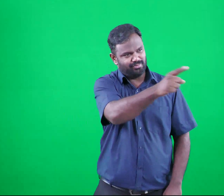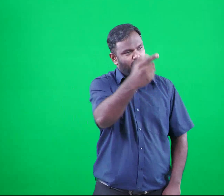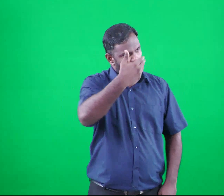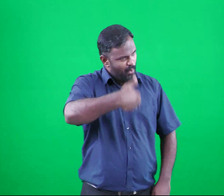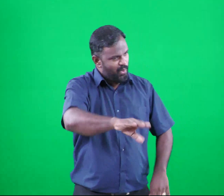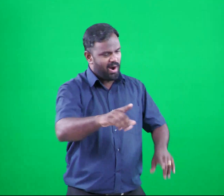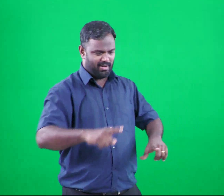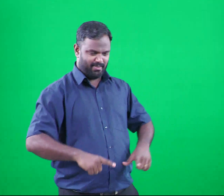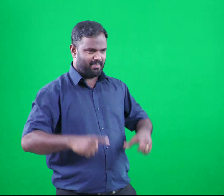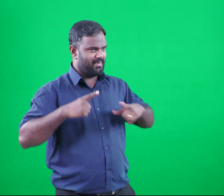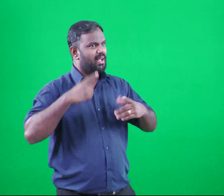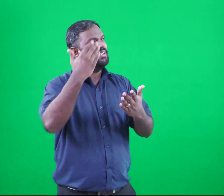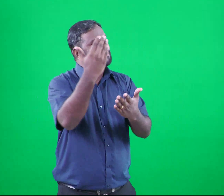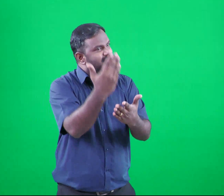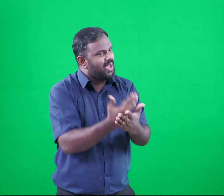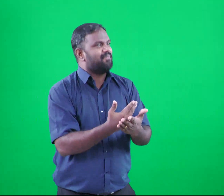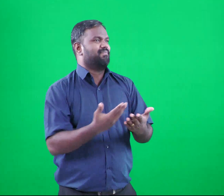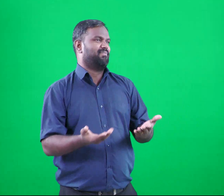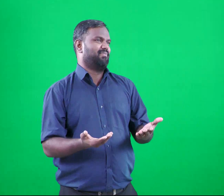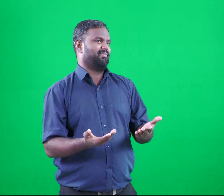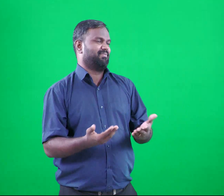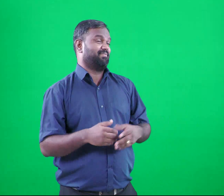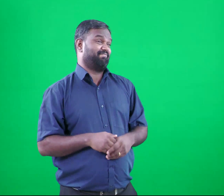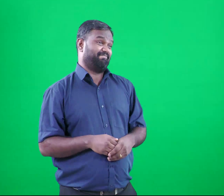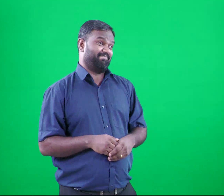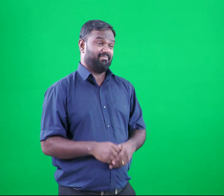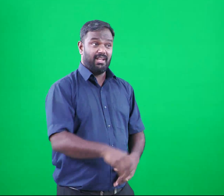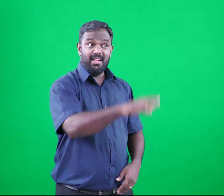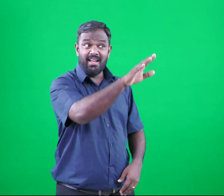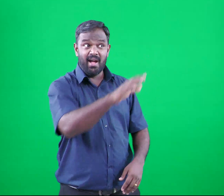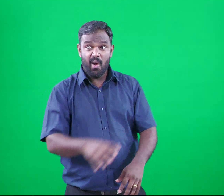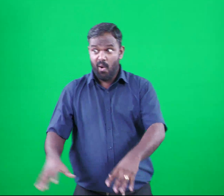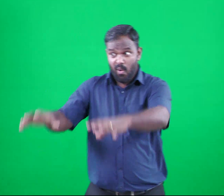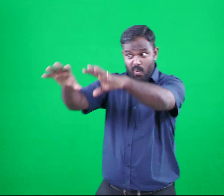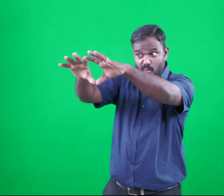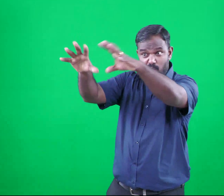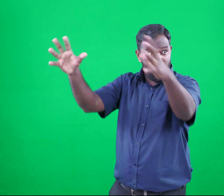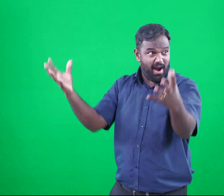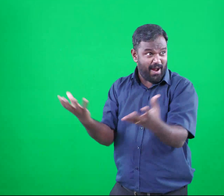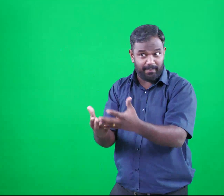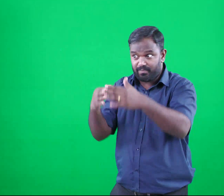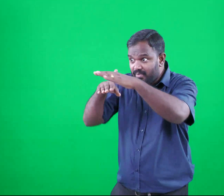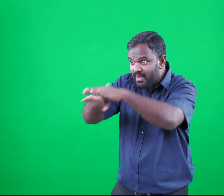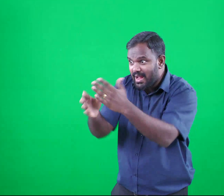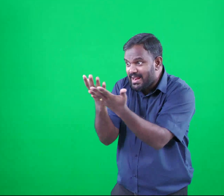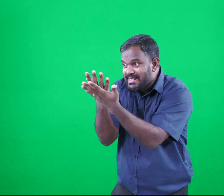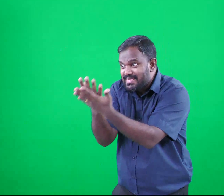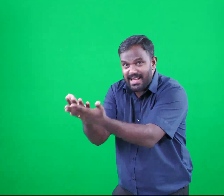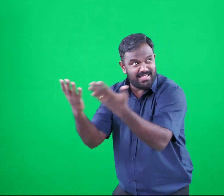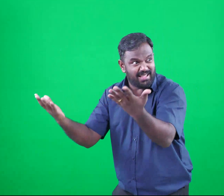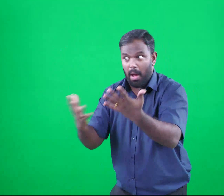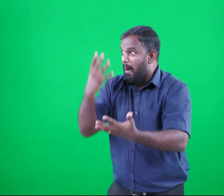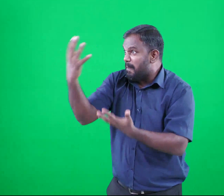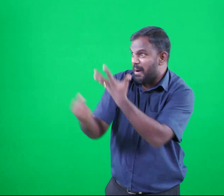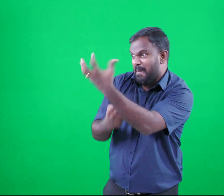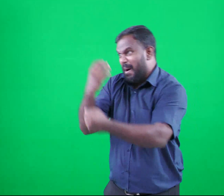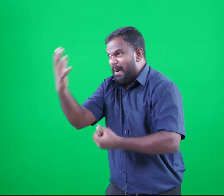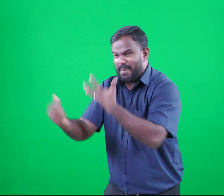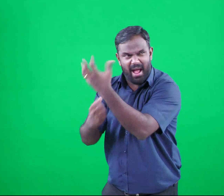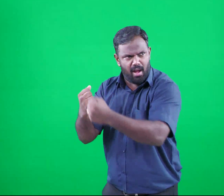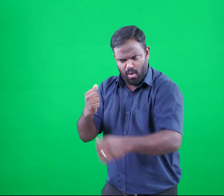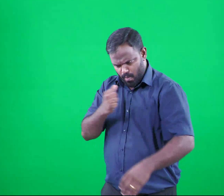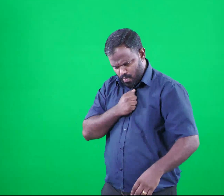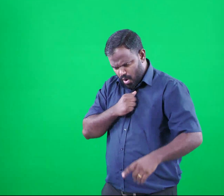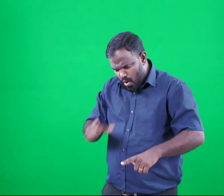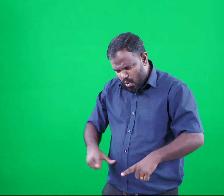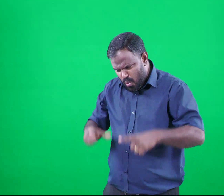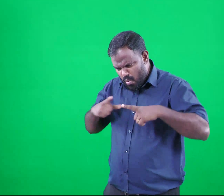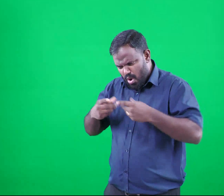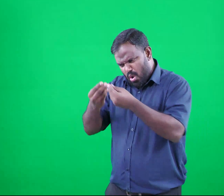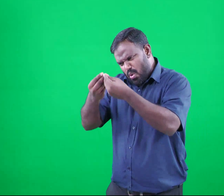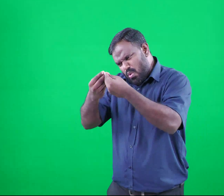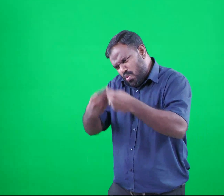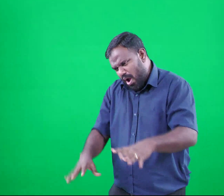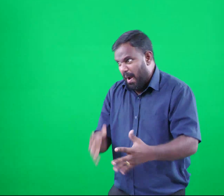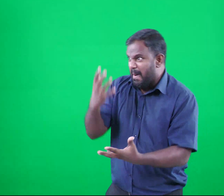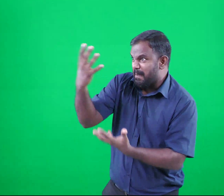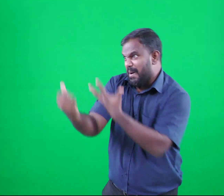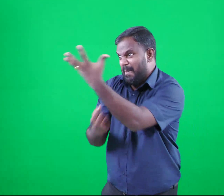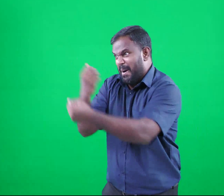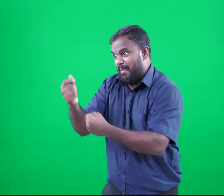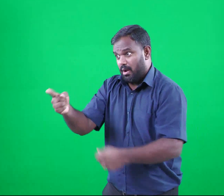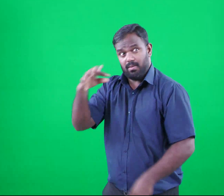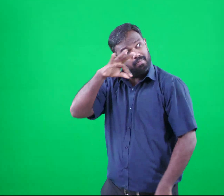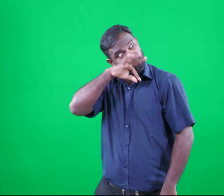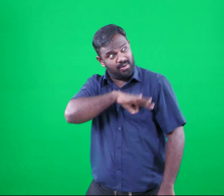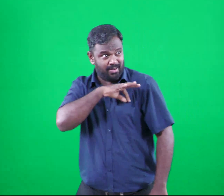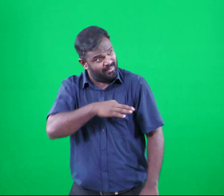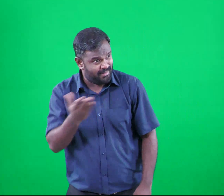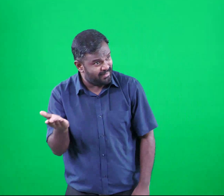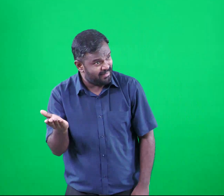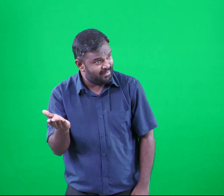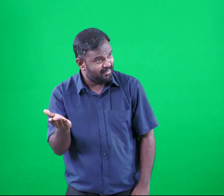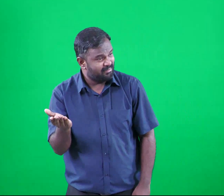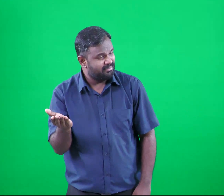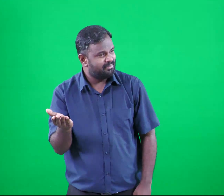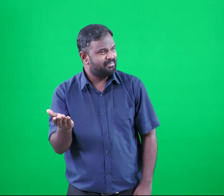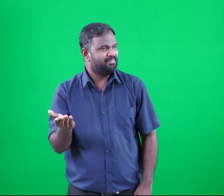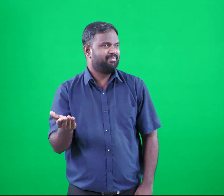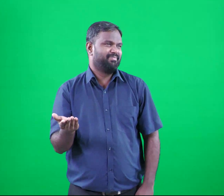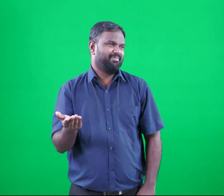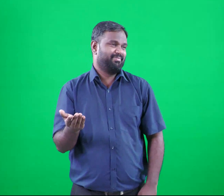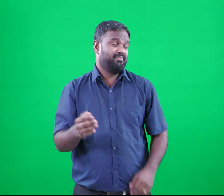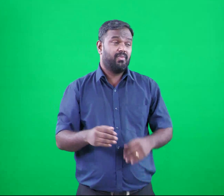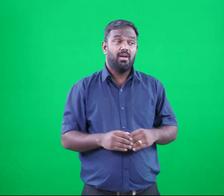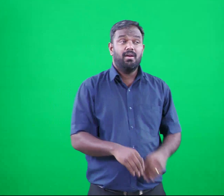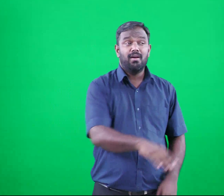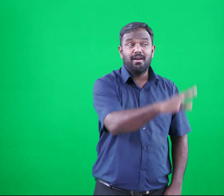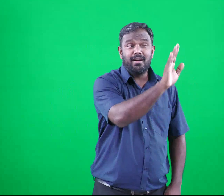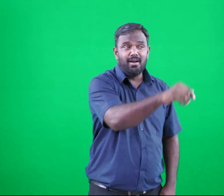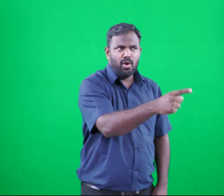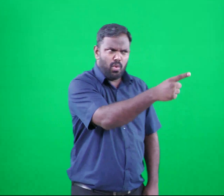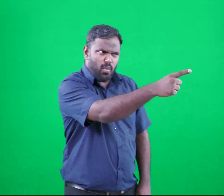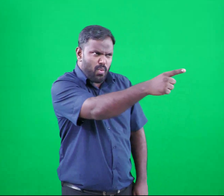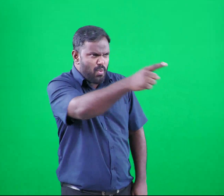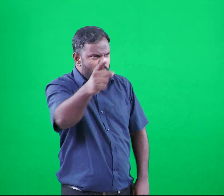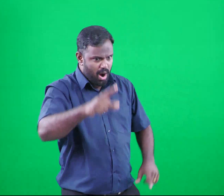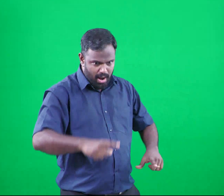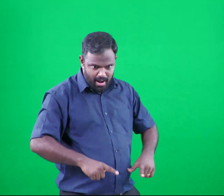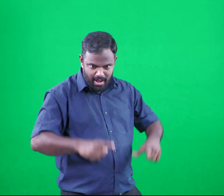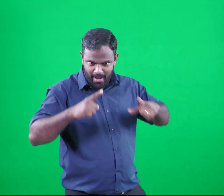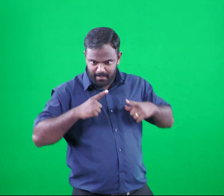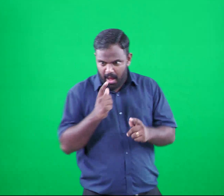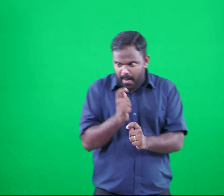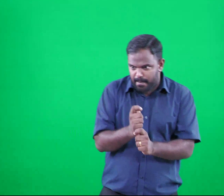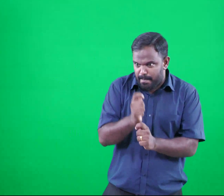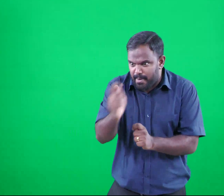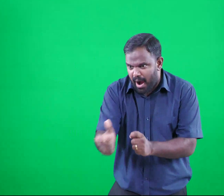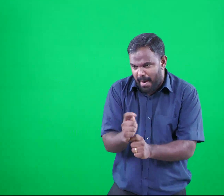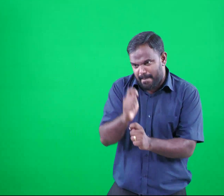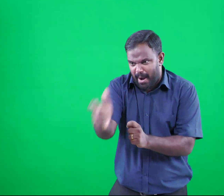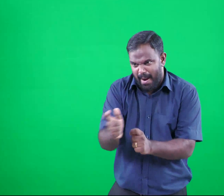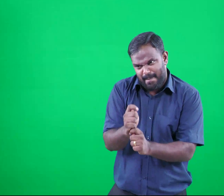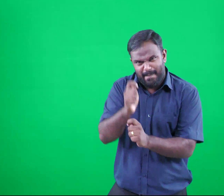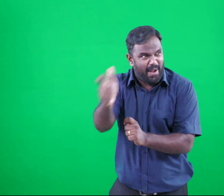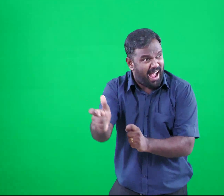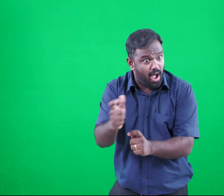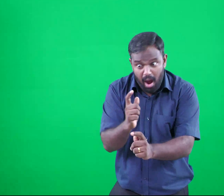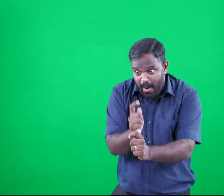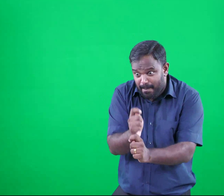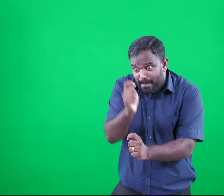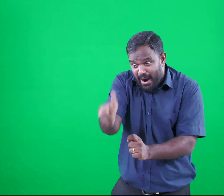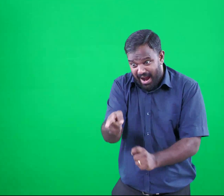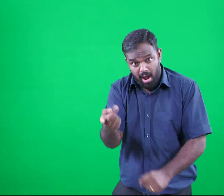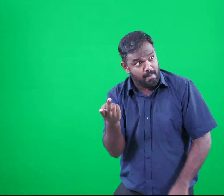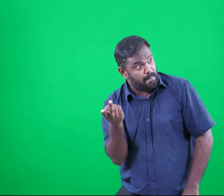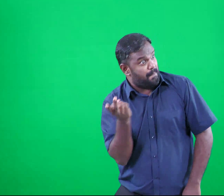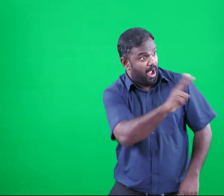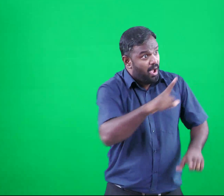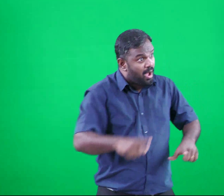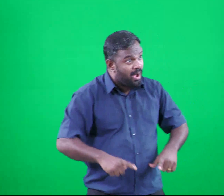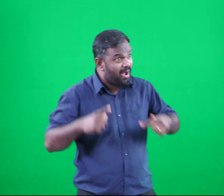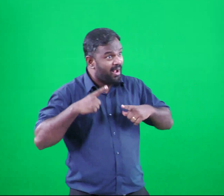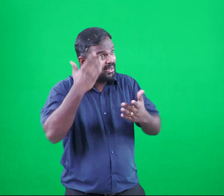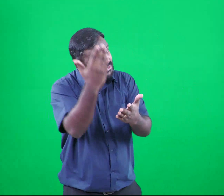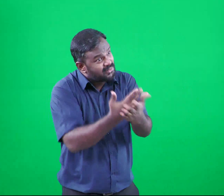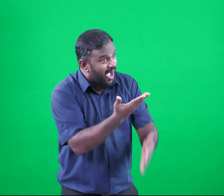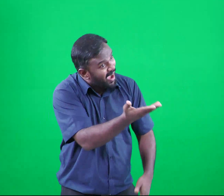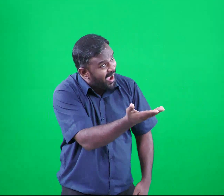What does it profit a man to gain the whole world, yet forfeit his soul?